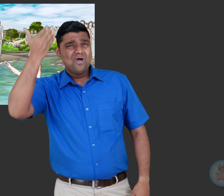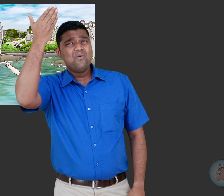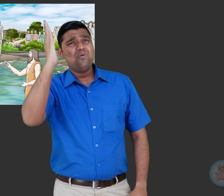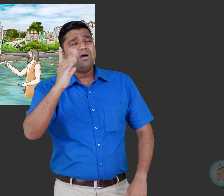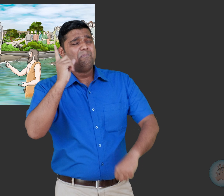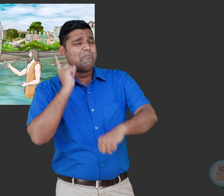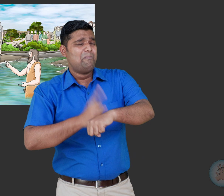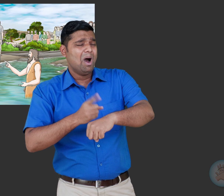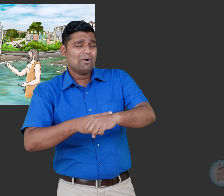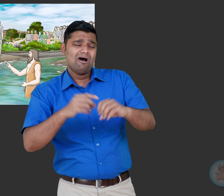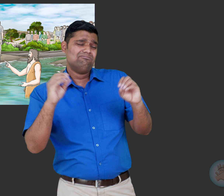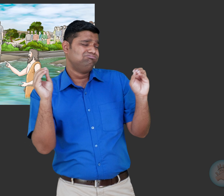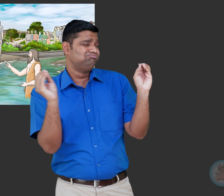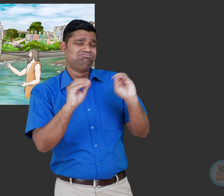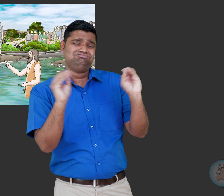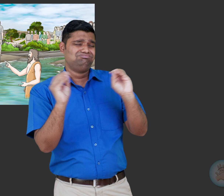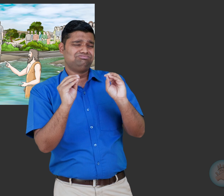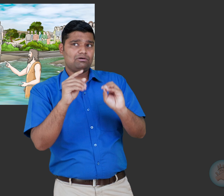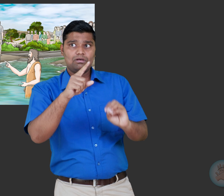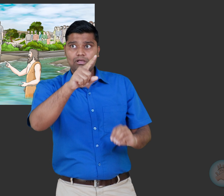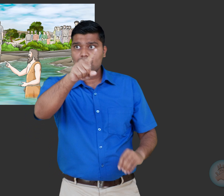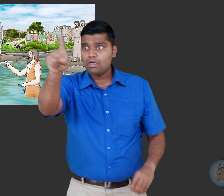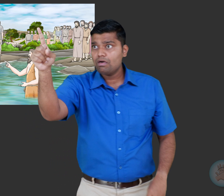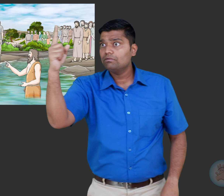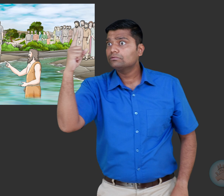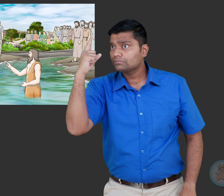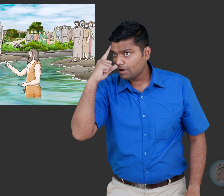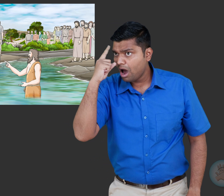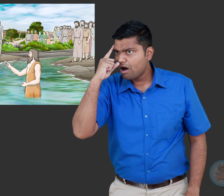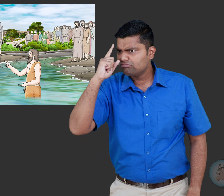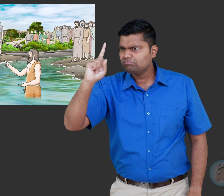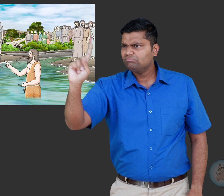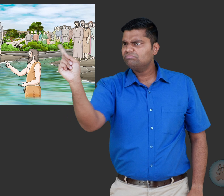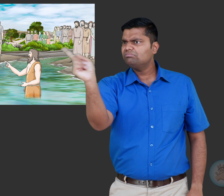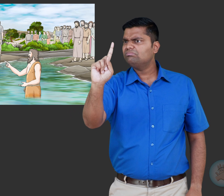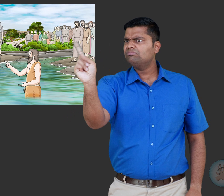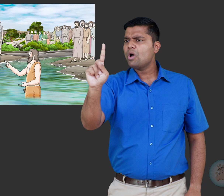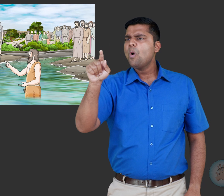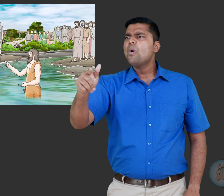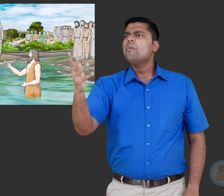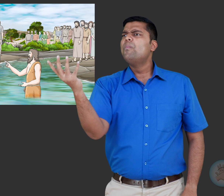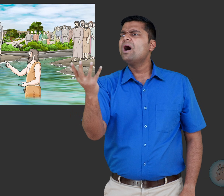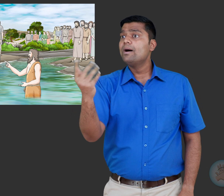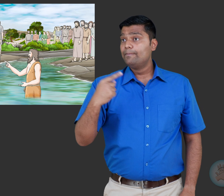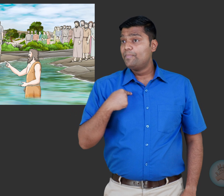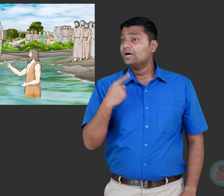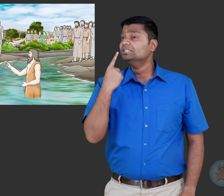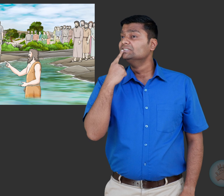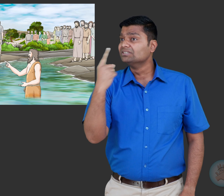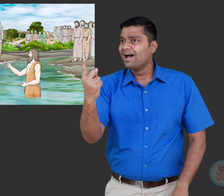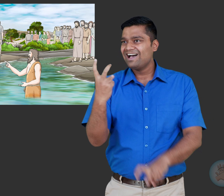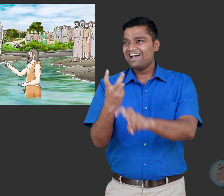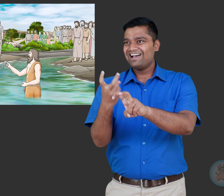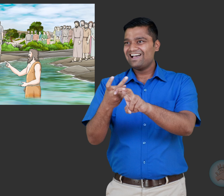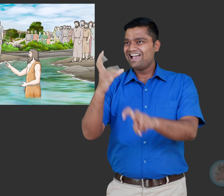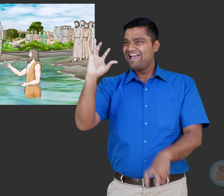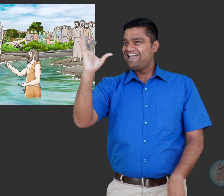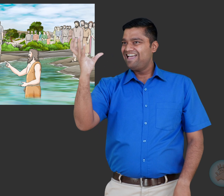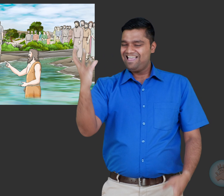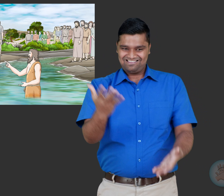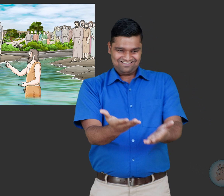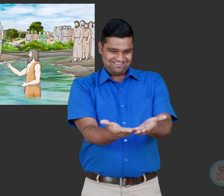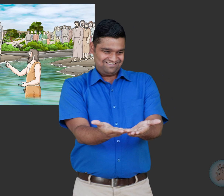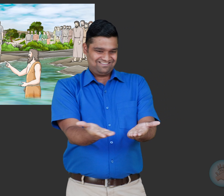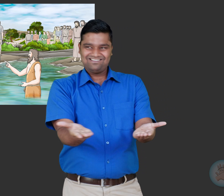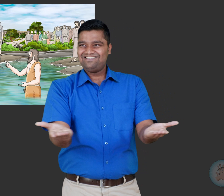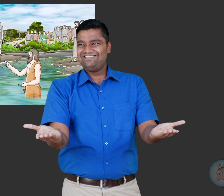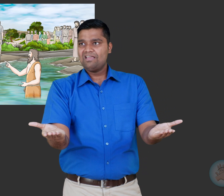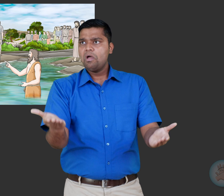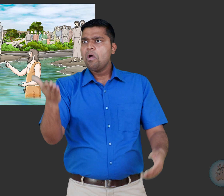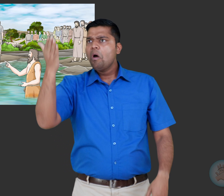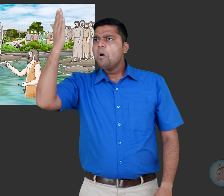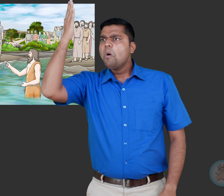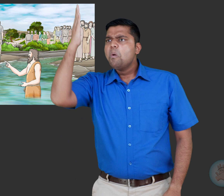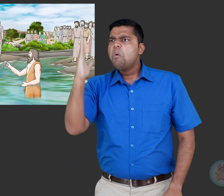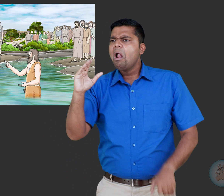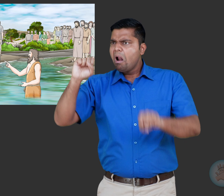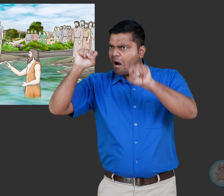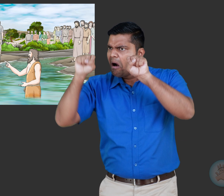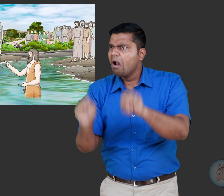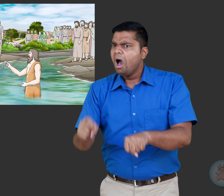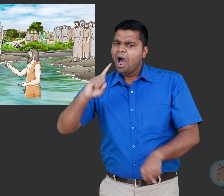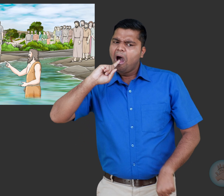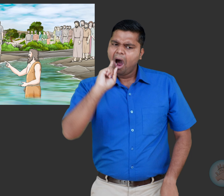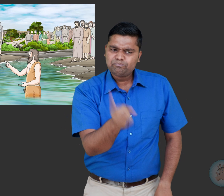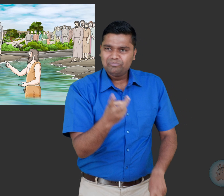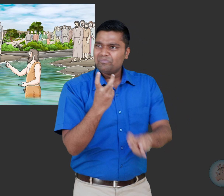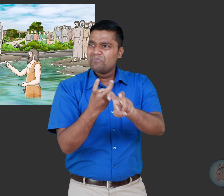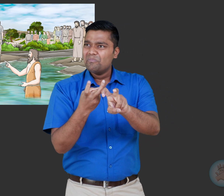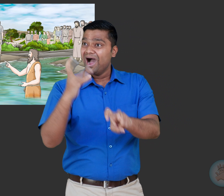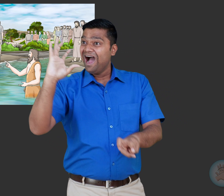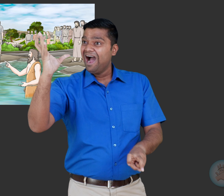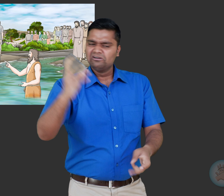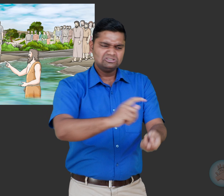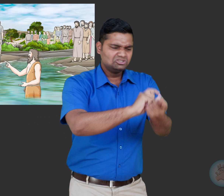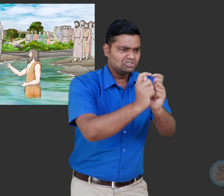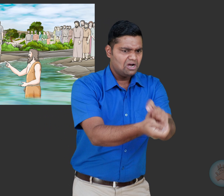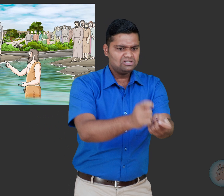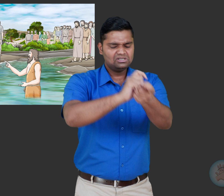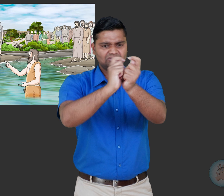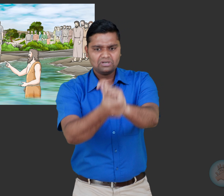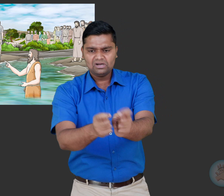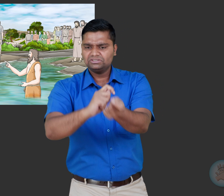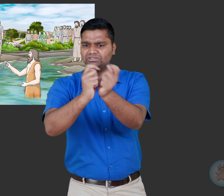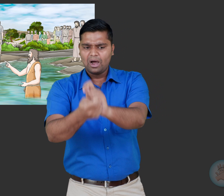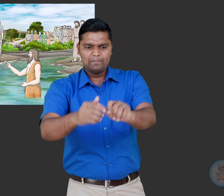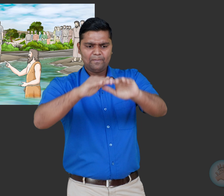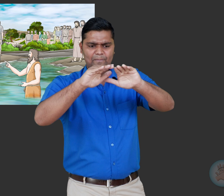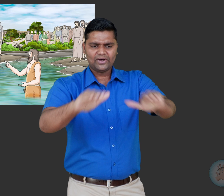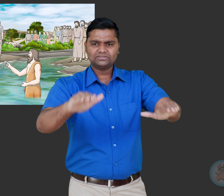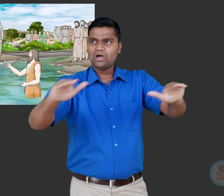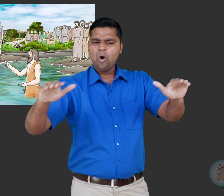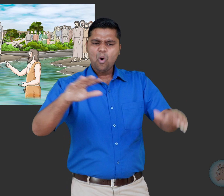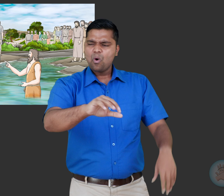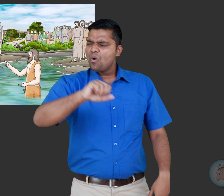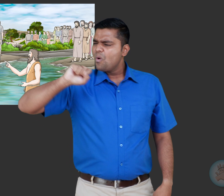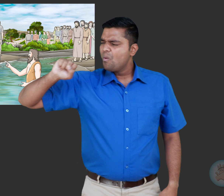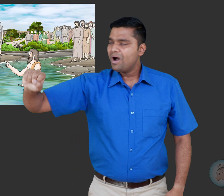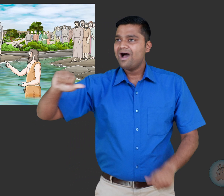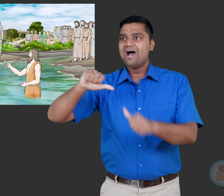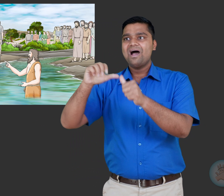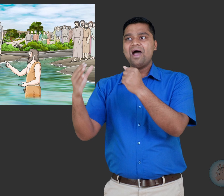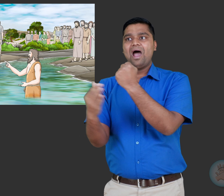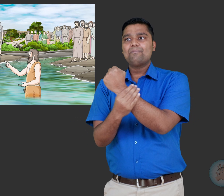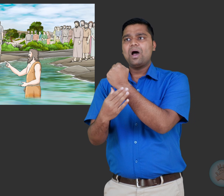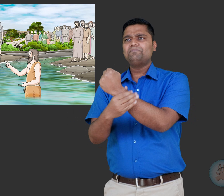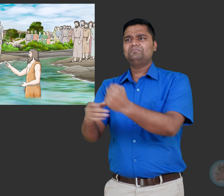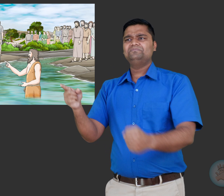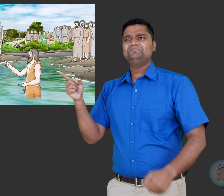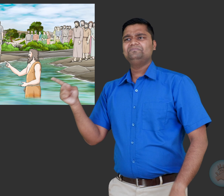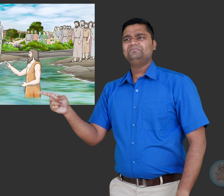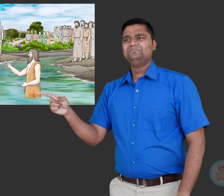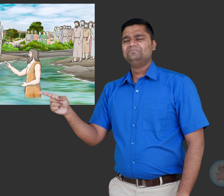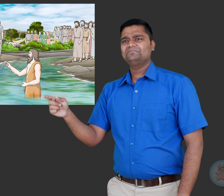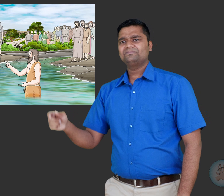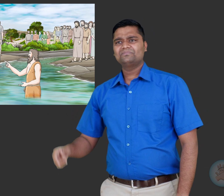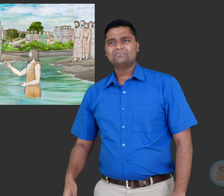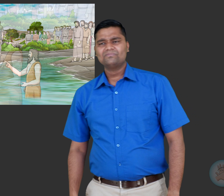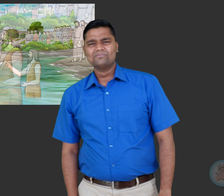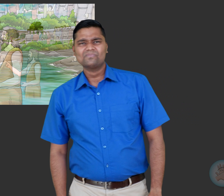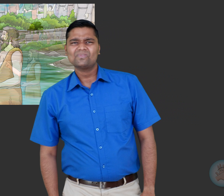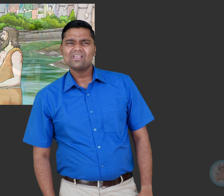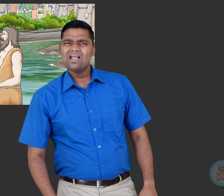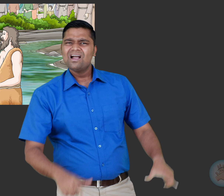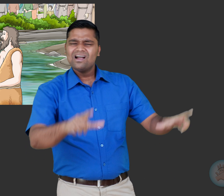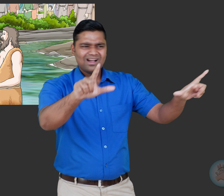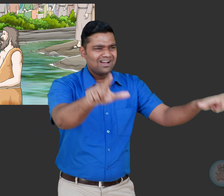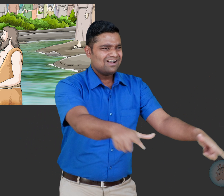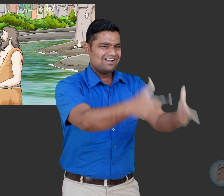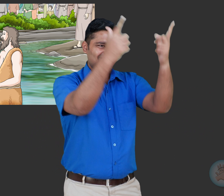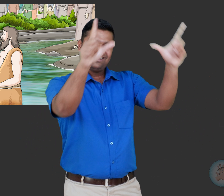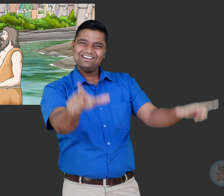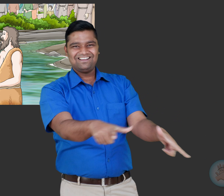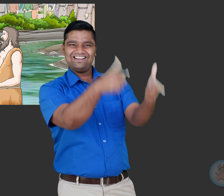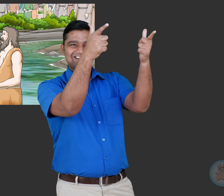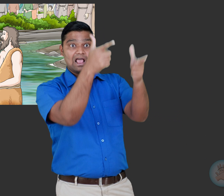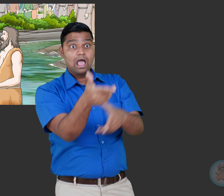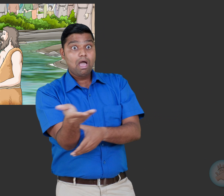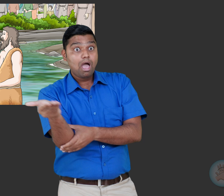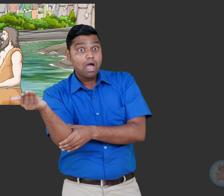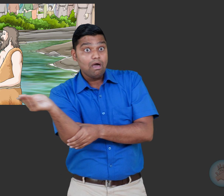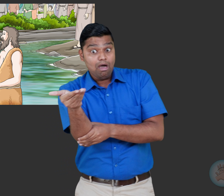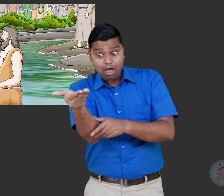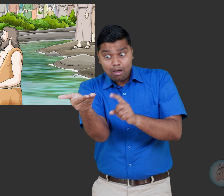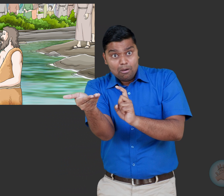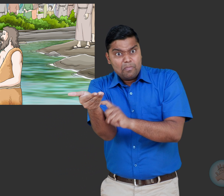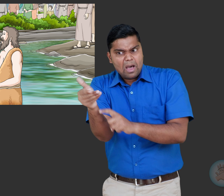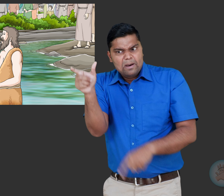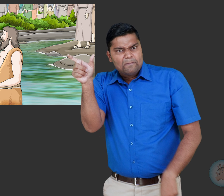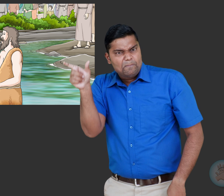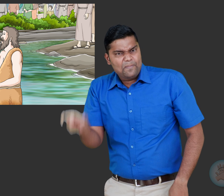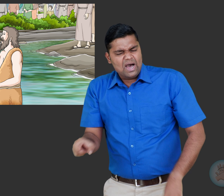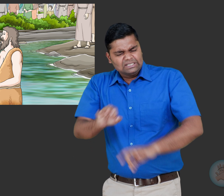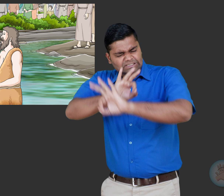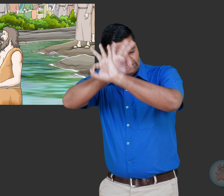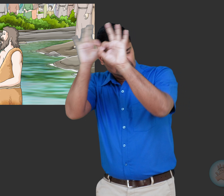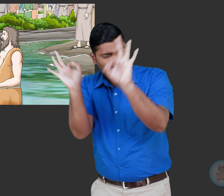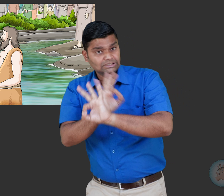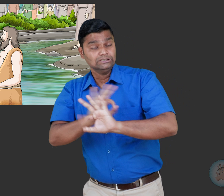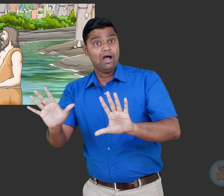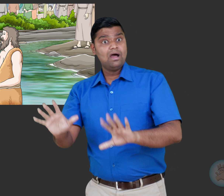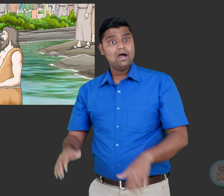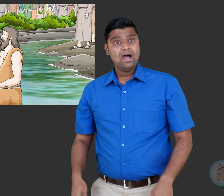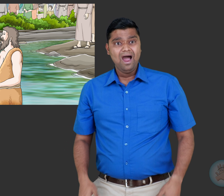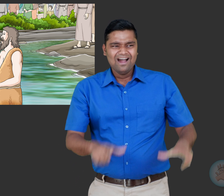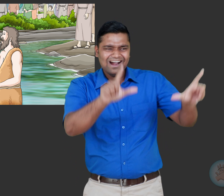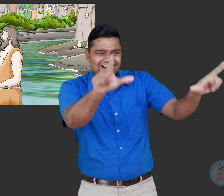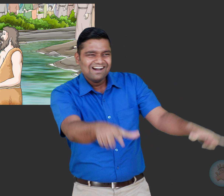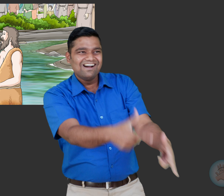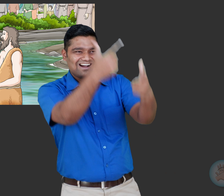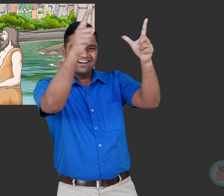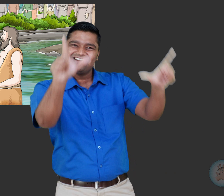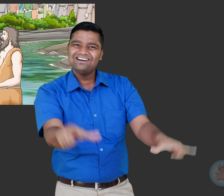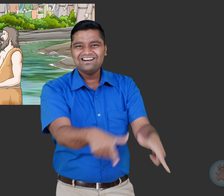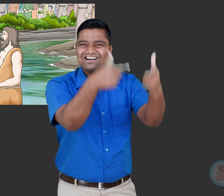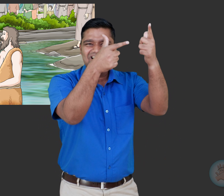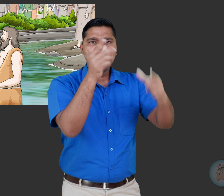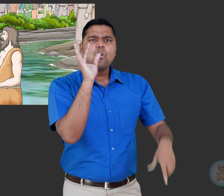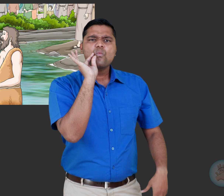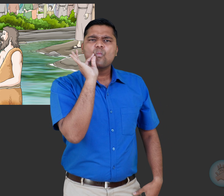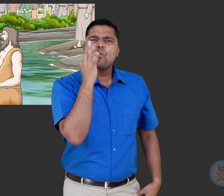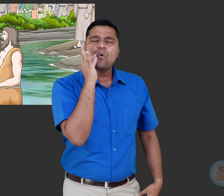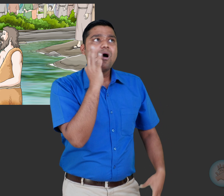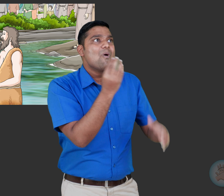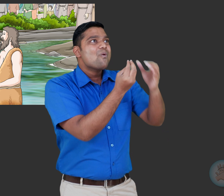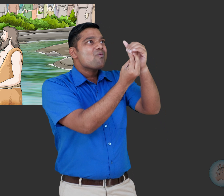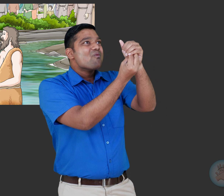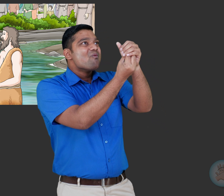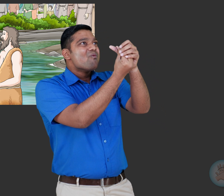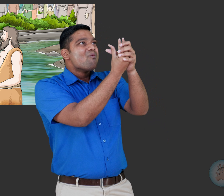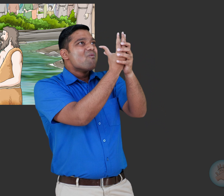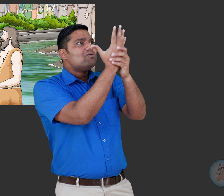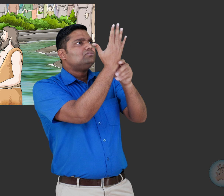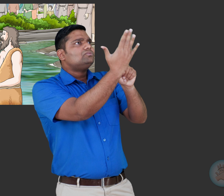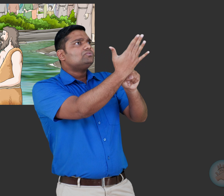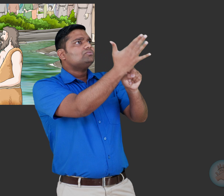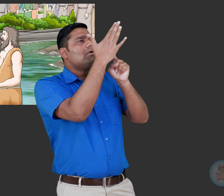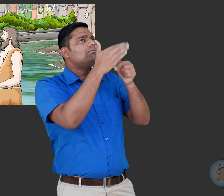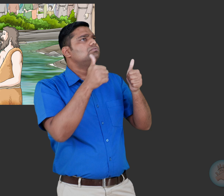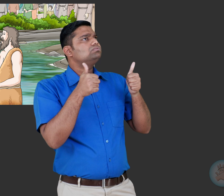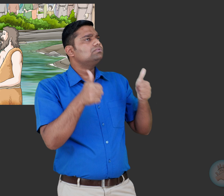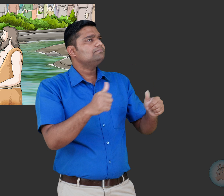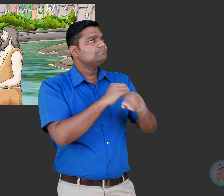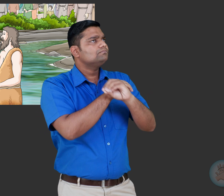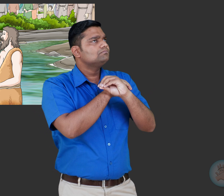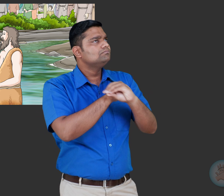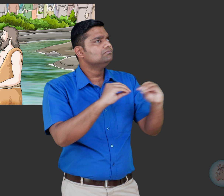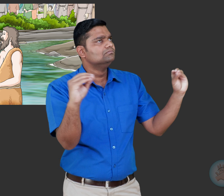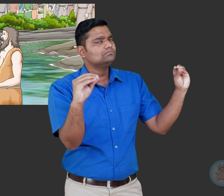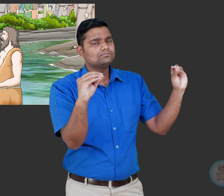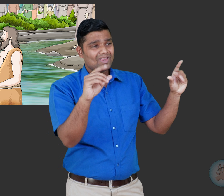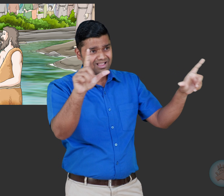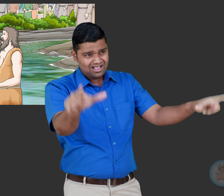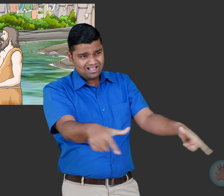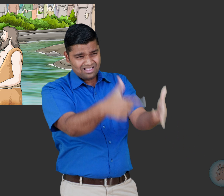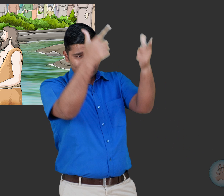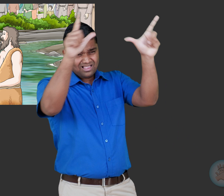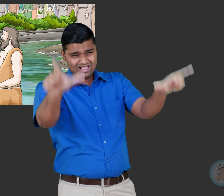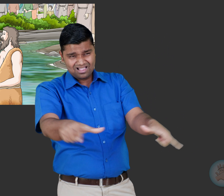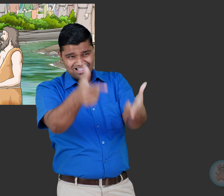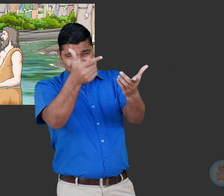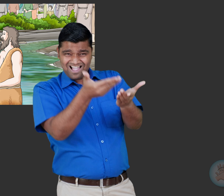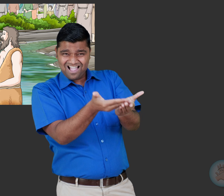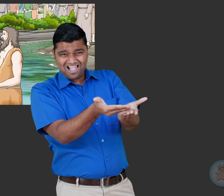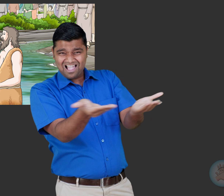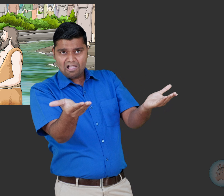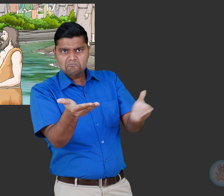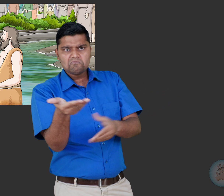For I tell you that out of these stones God can raise up children for Abraham.